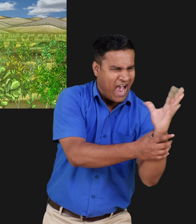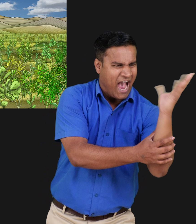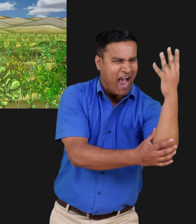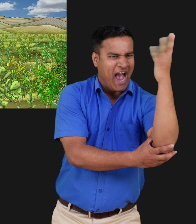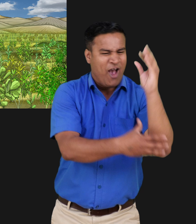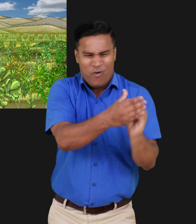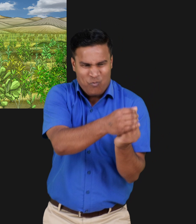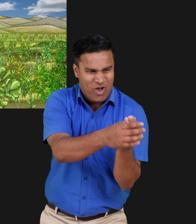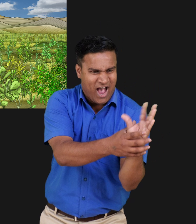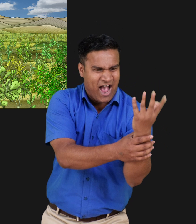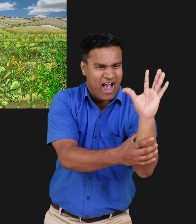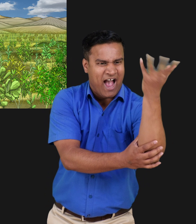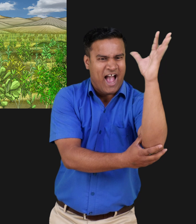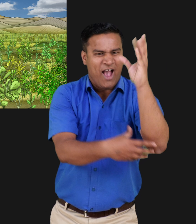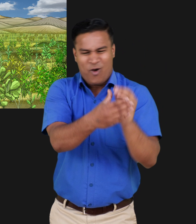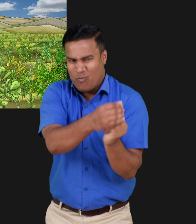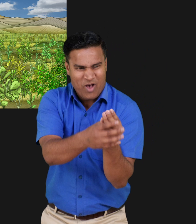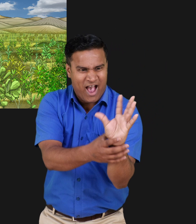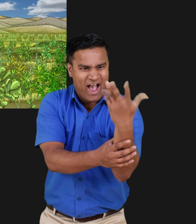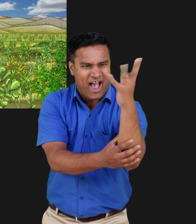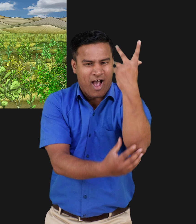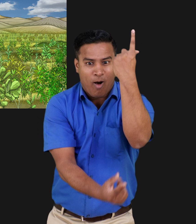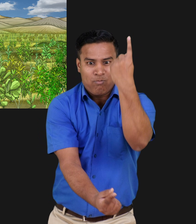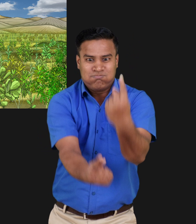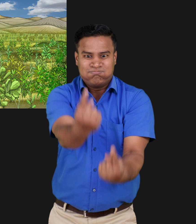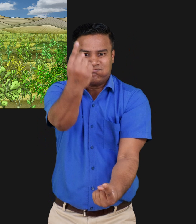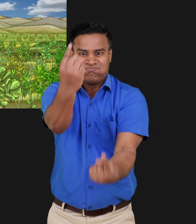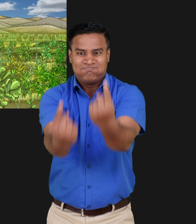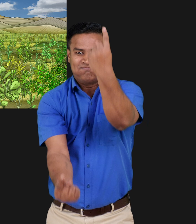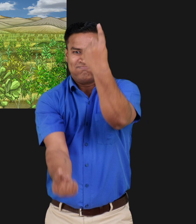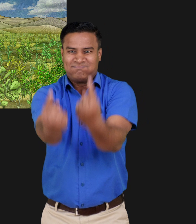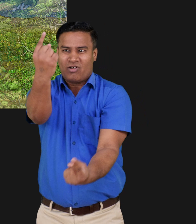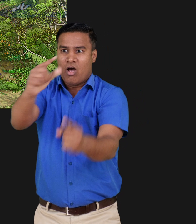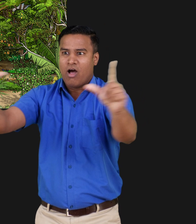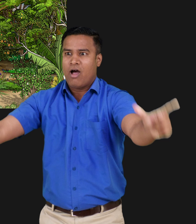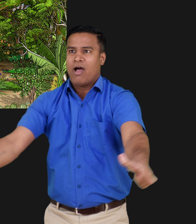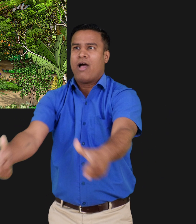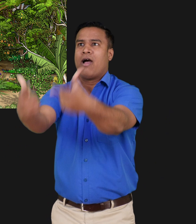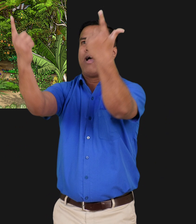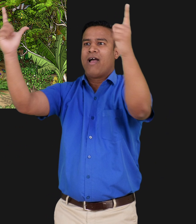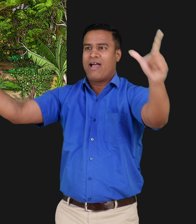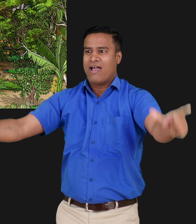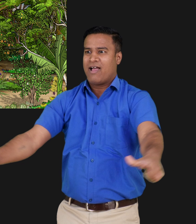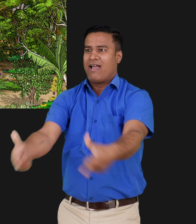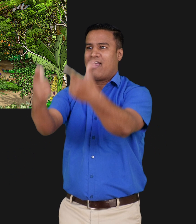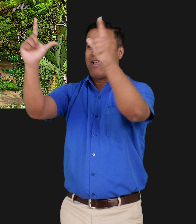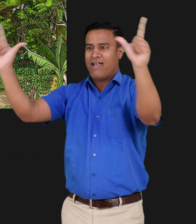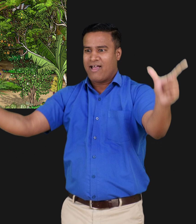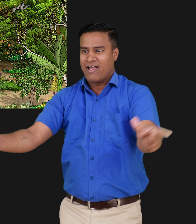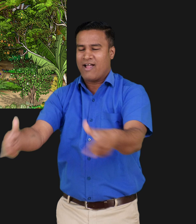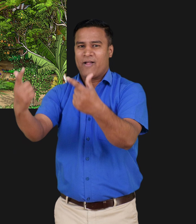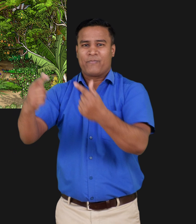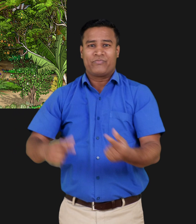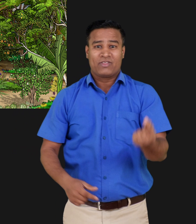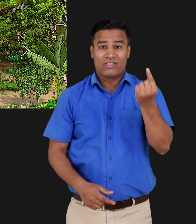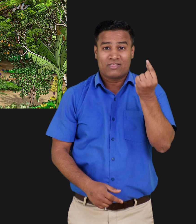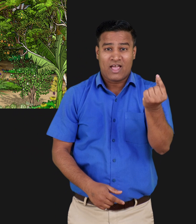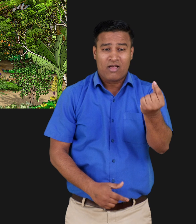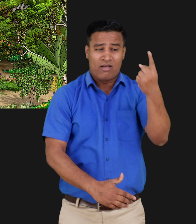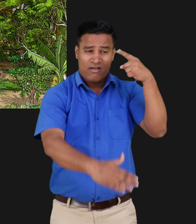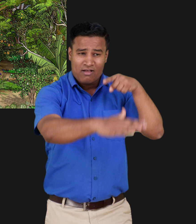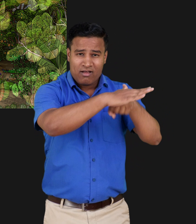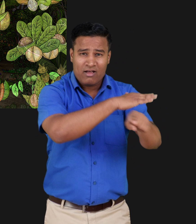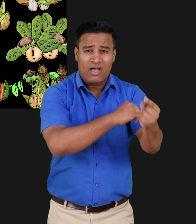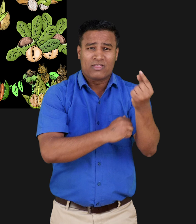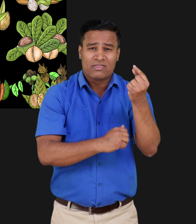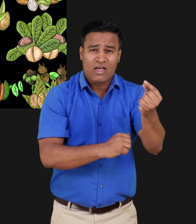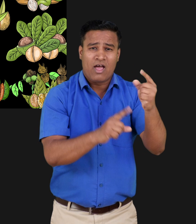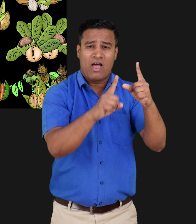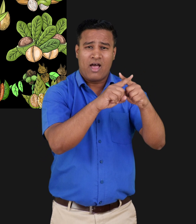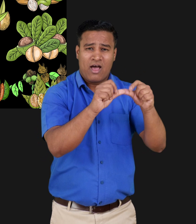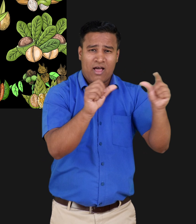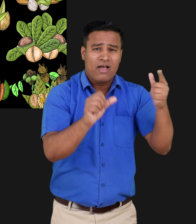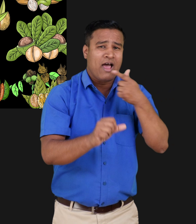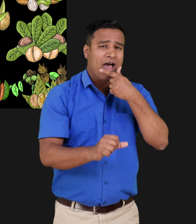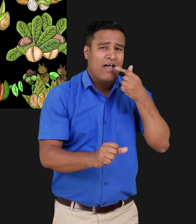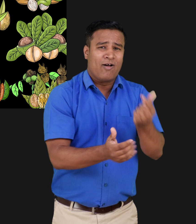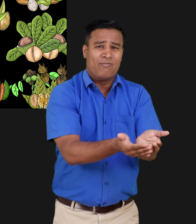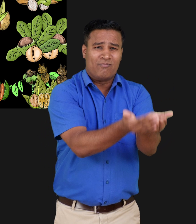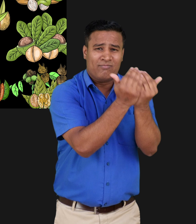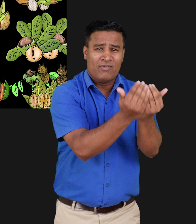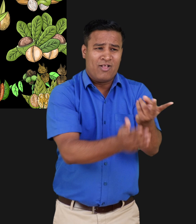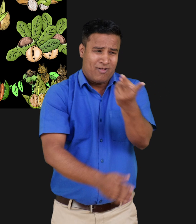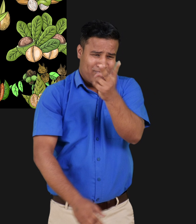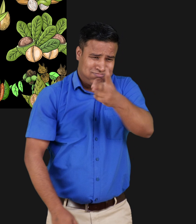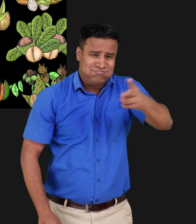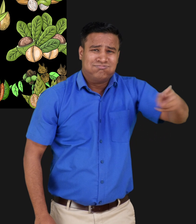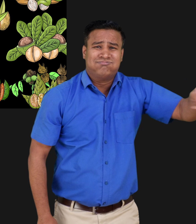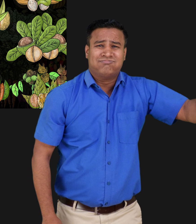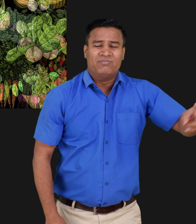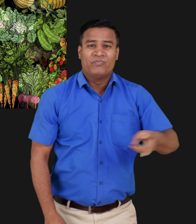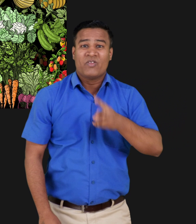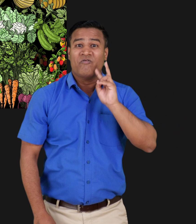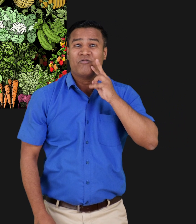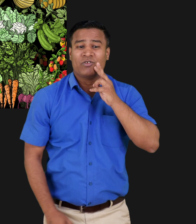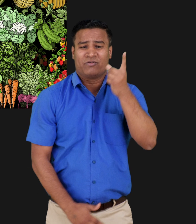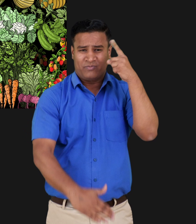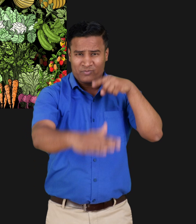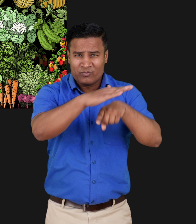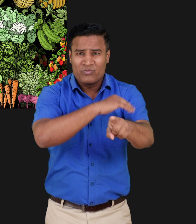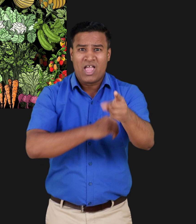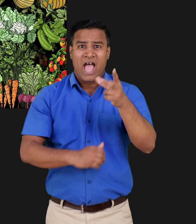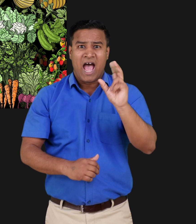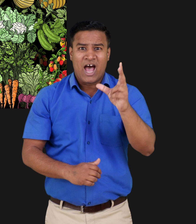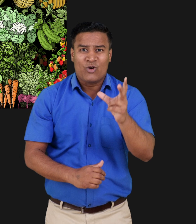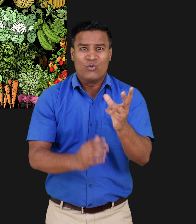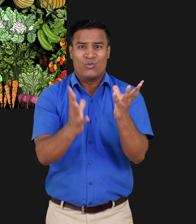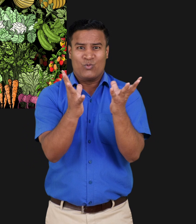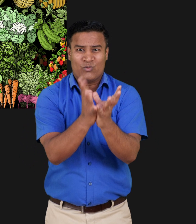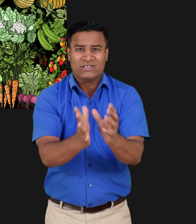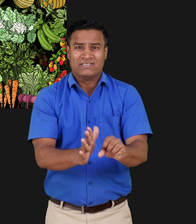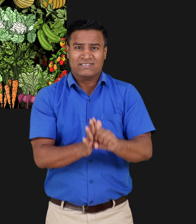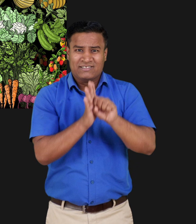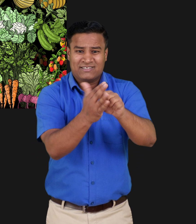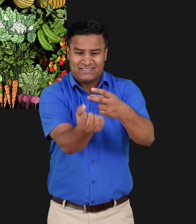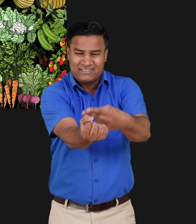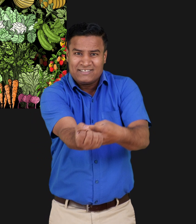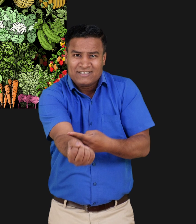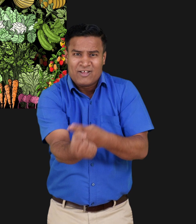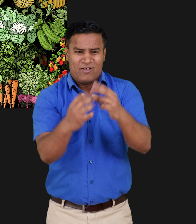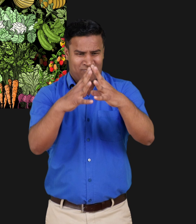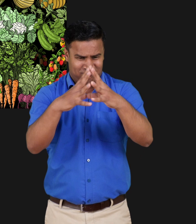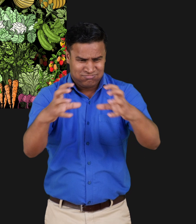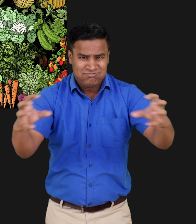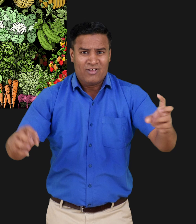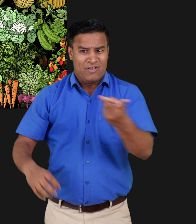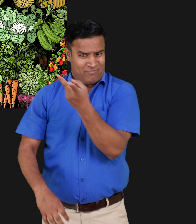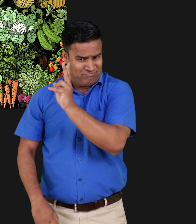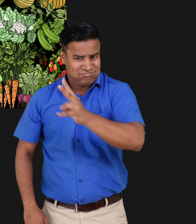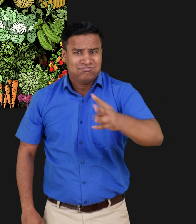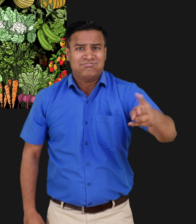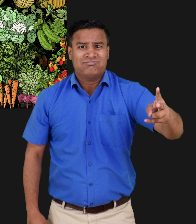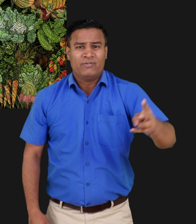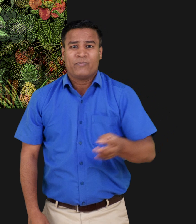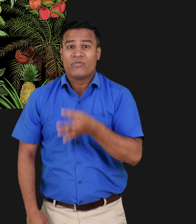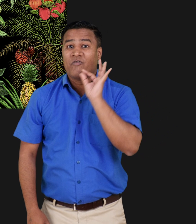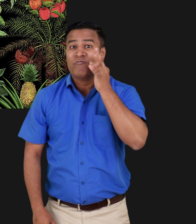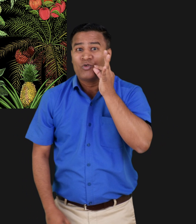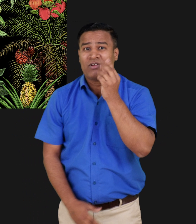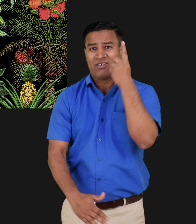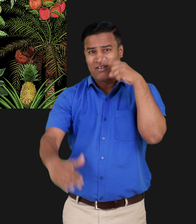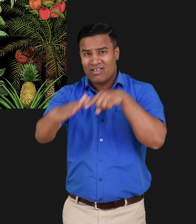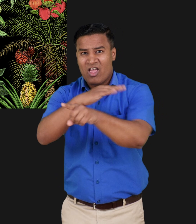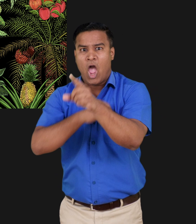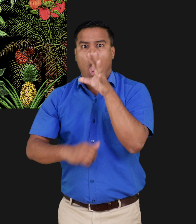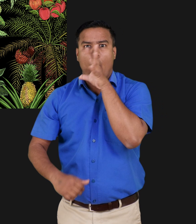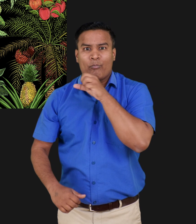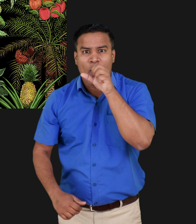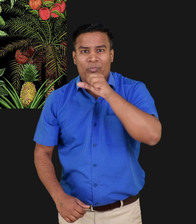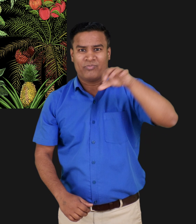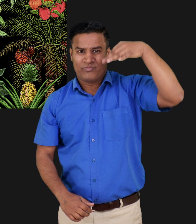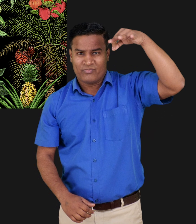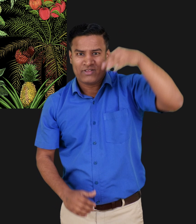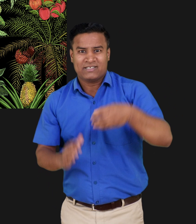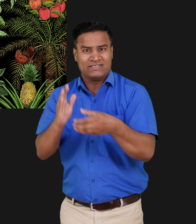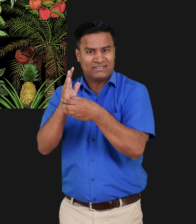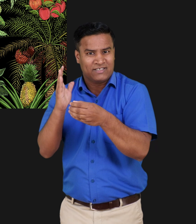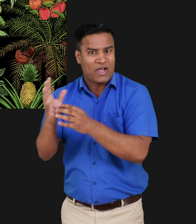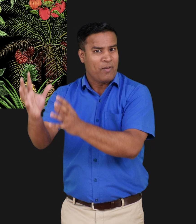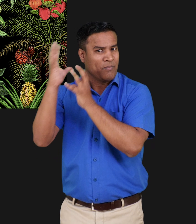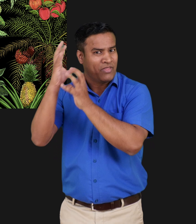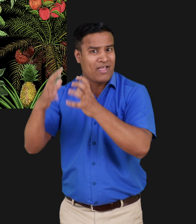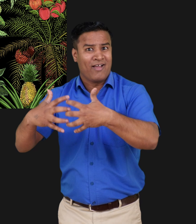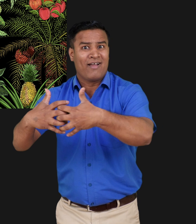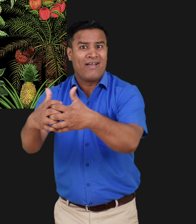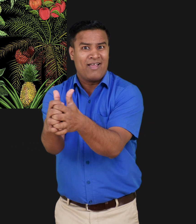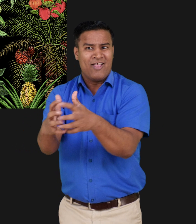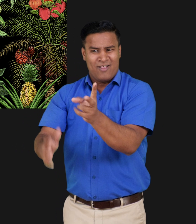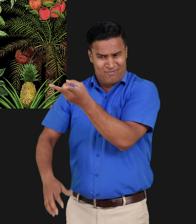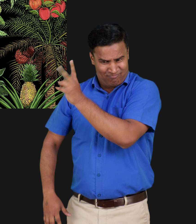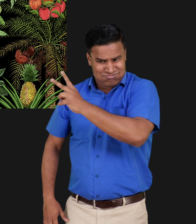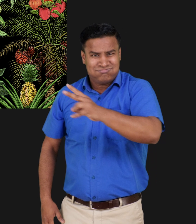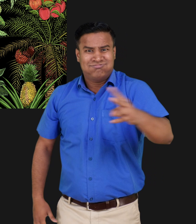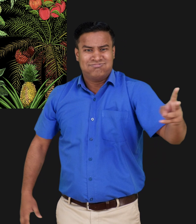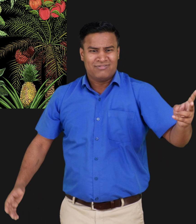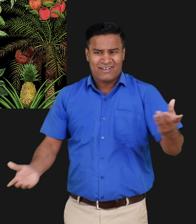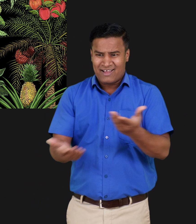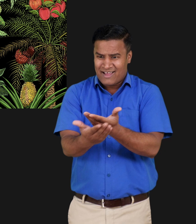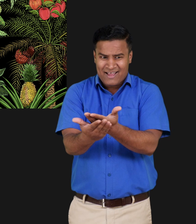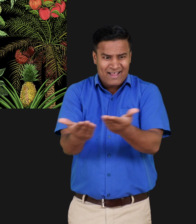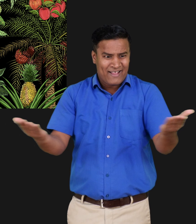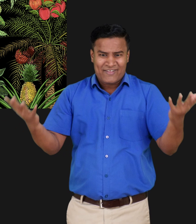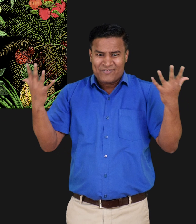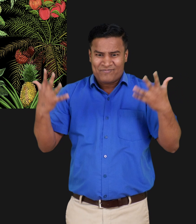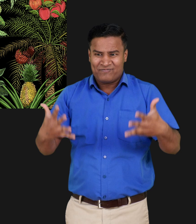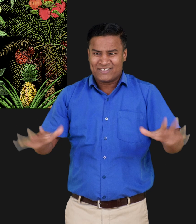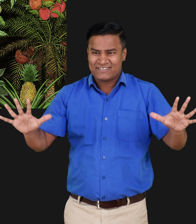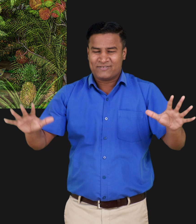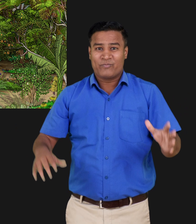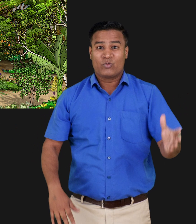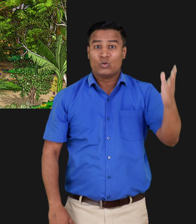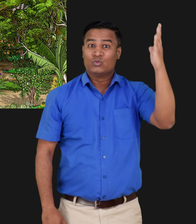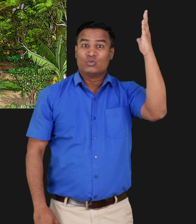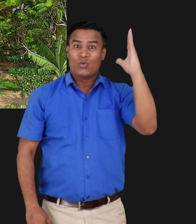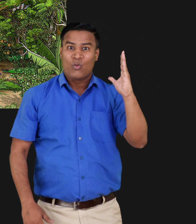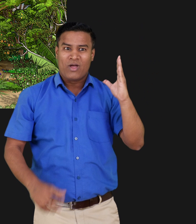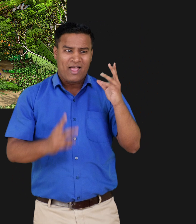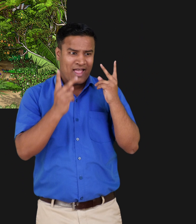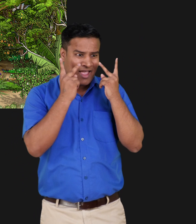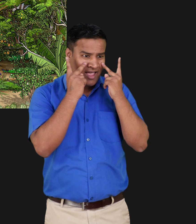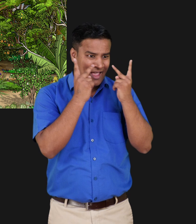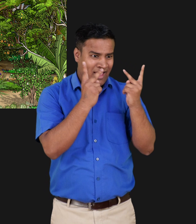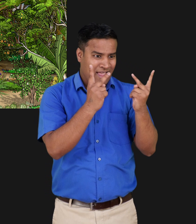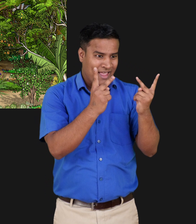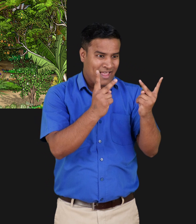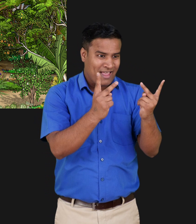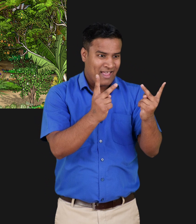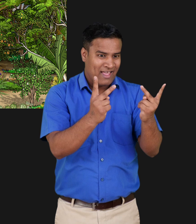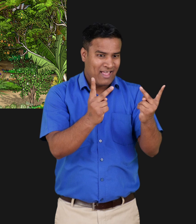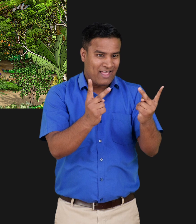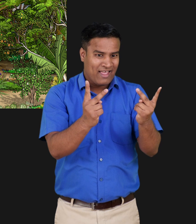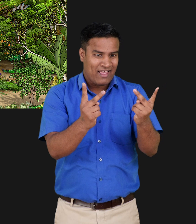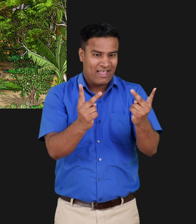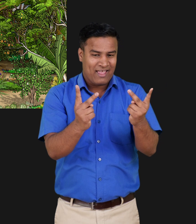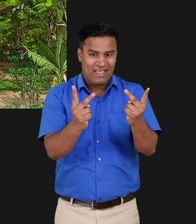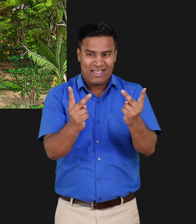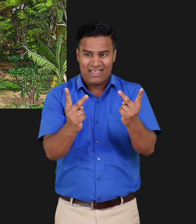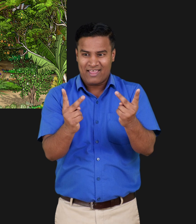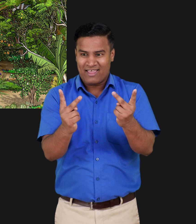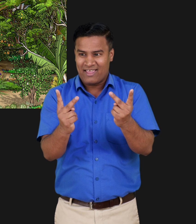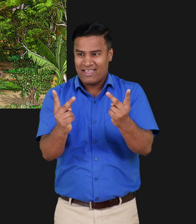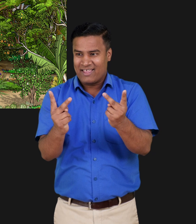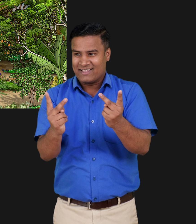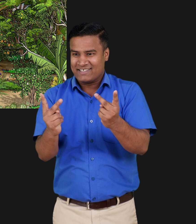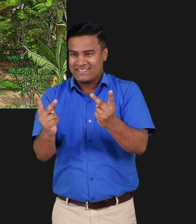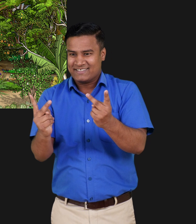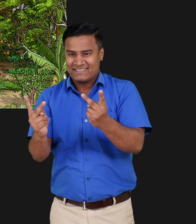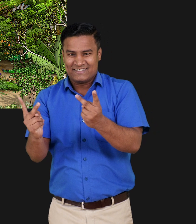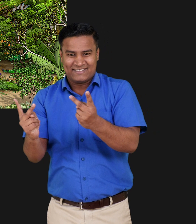The earth produced vegetation: seed-bearing plants according to their kinds and trees bearing fruit with seed according to their kinds.